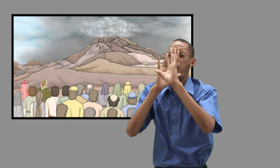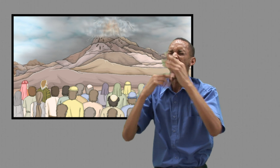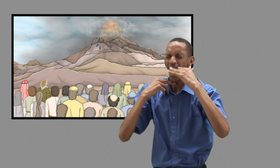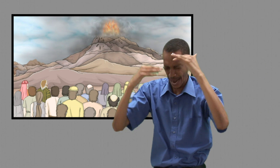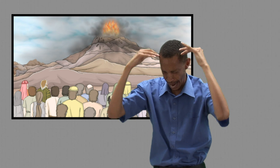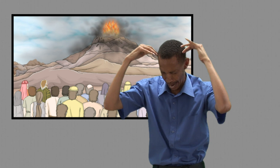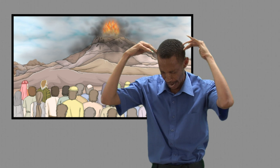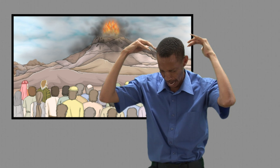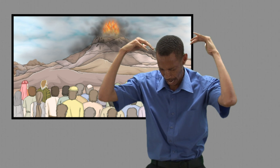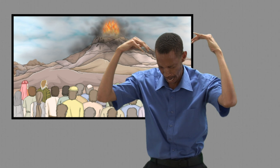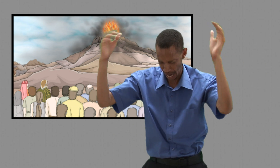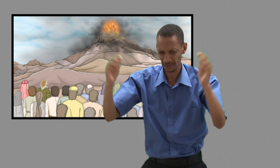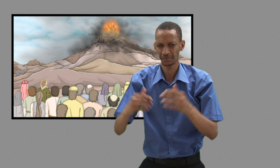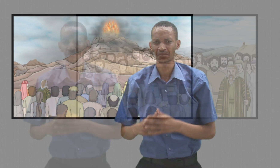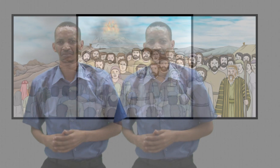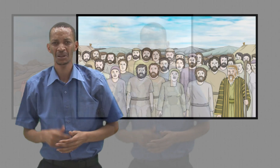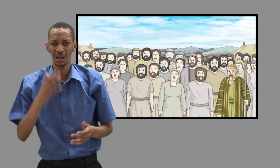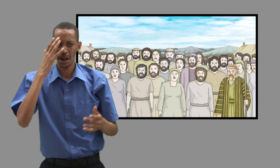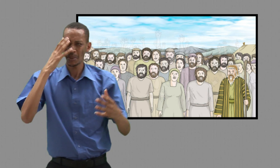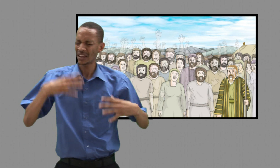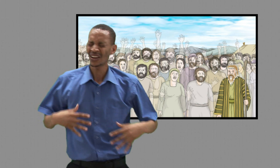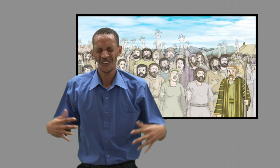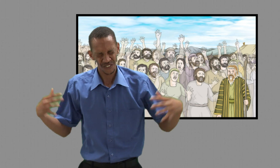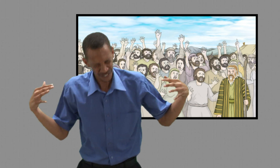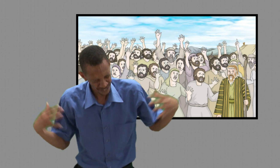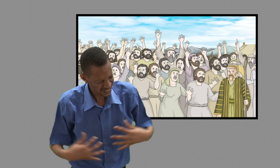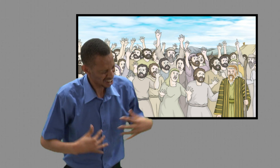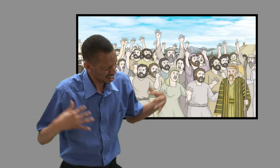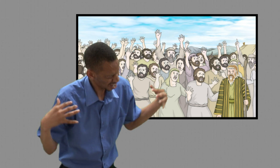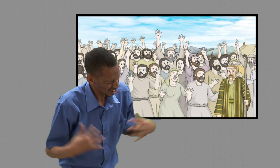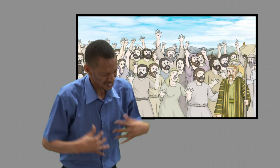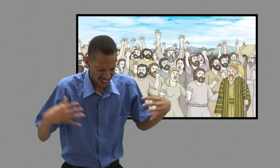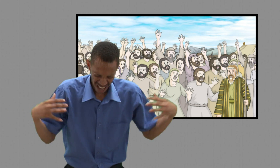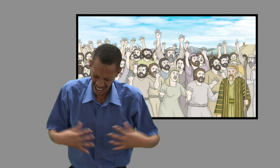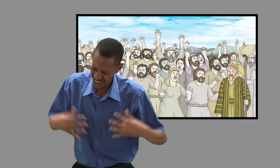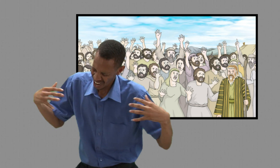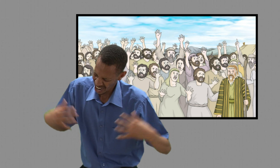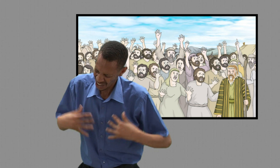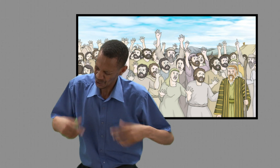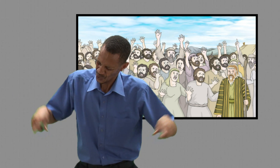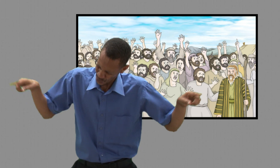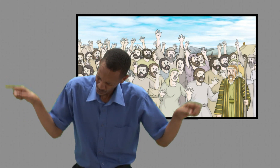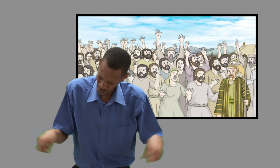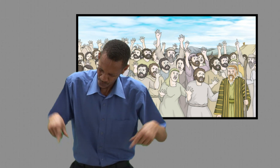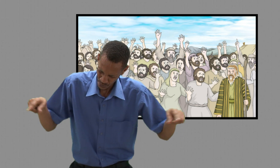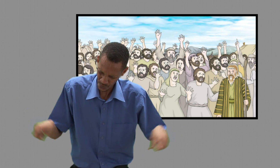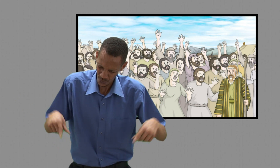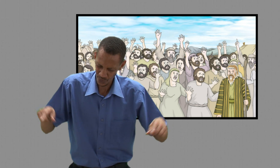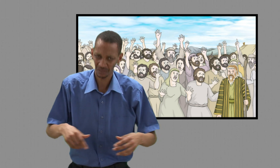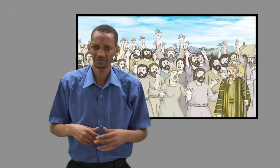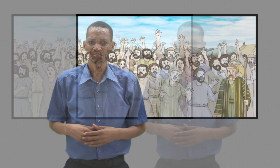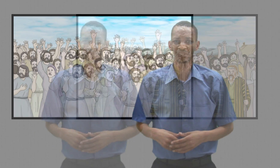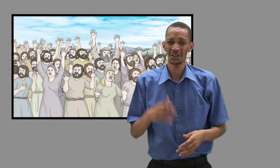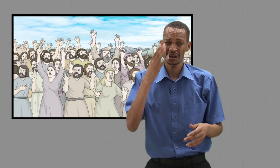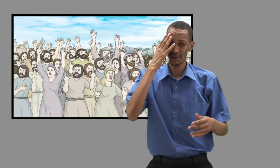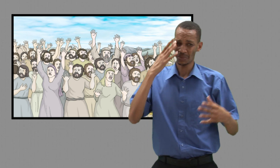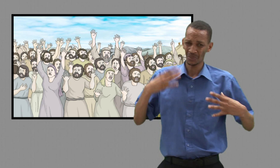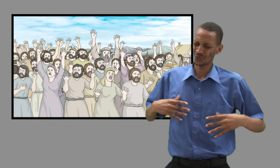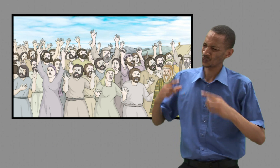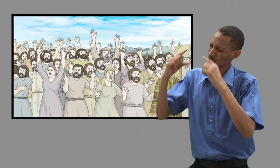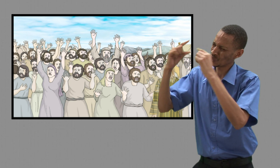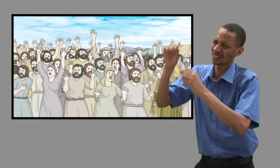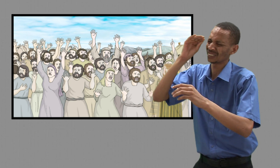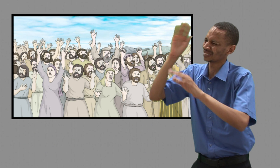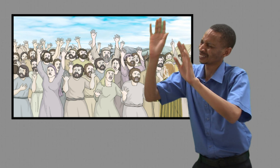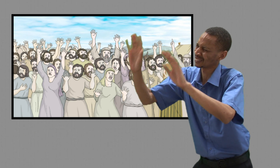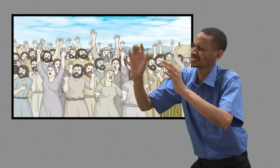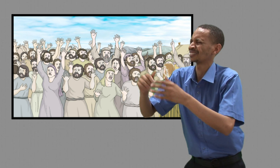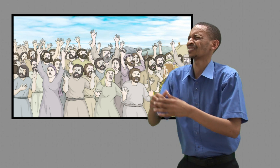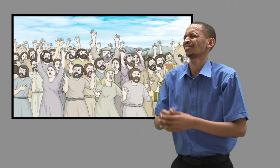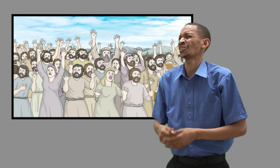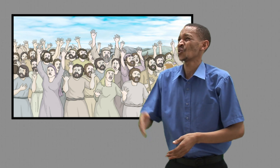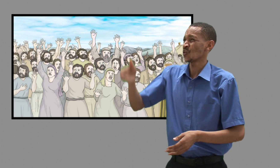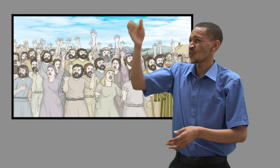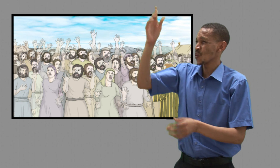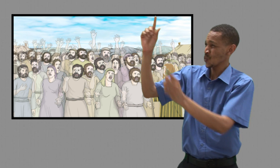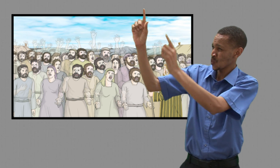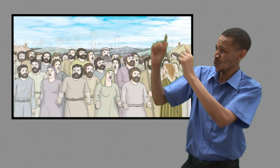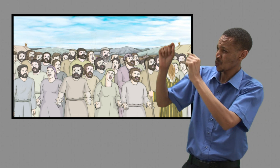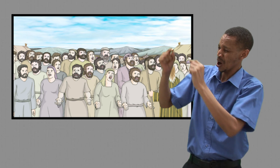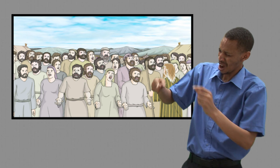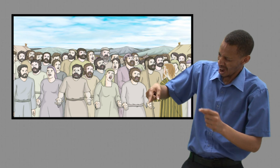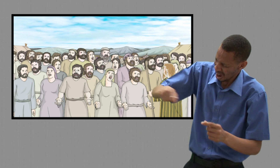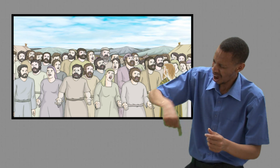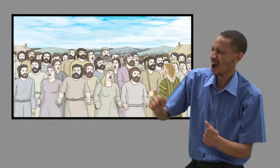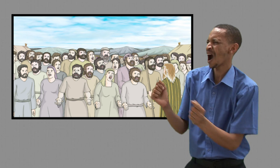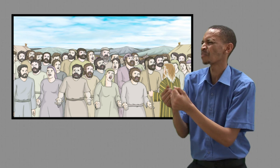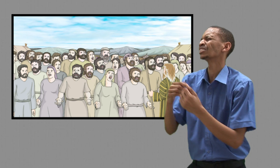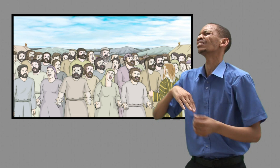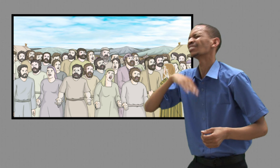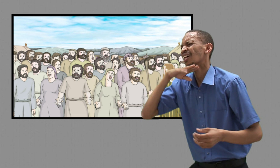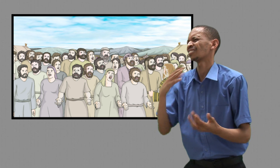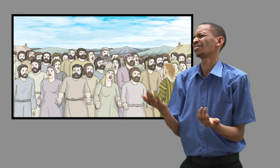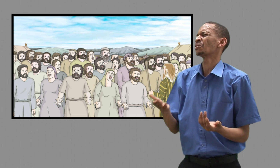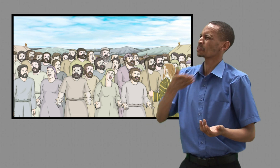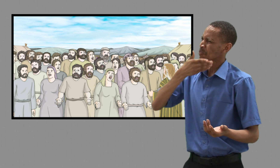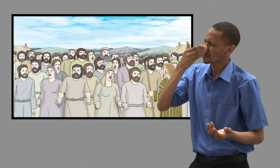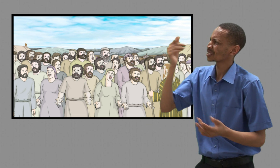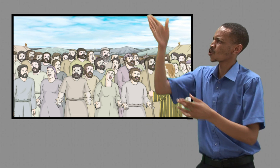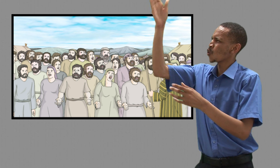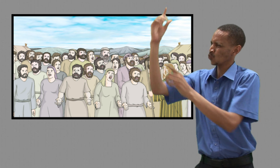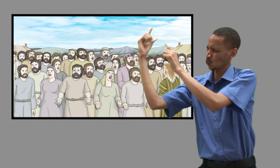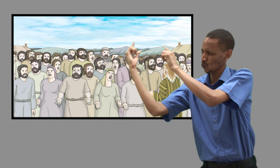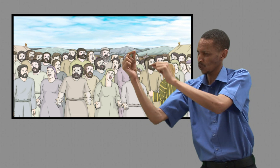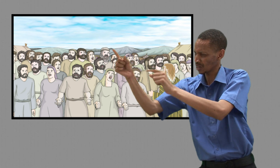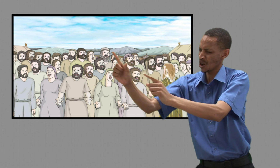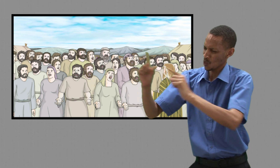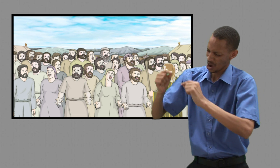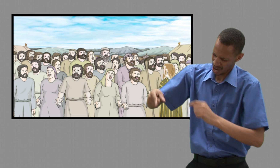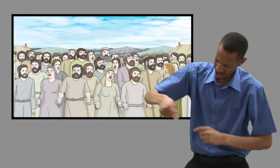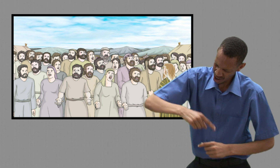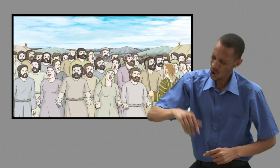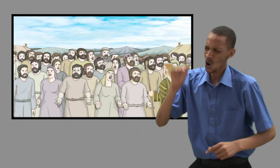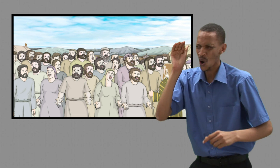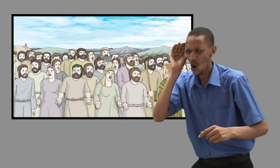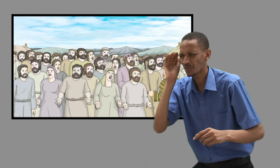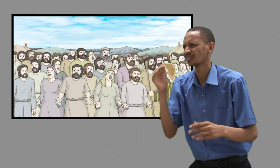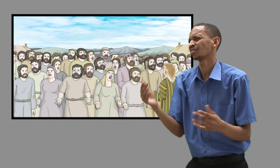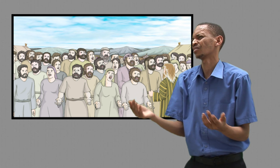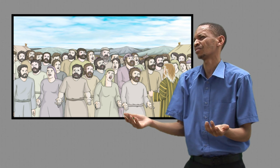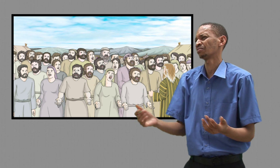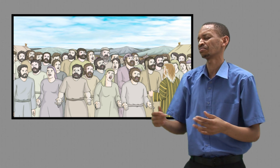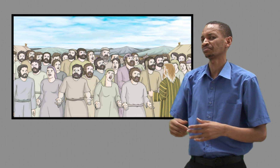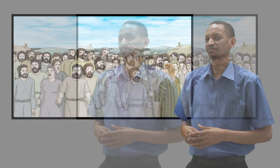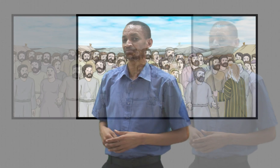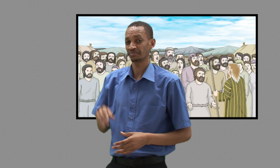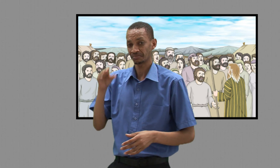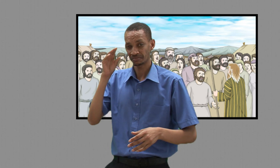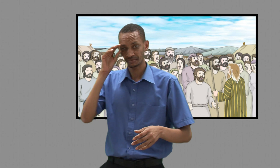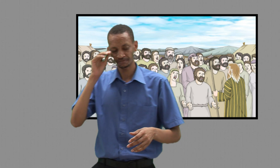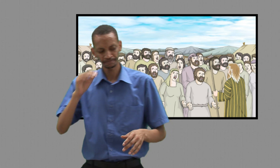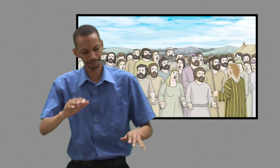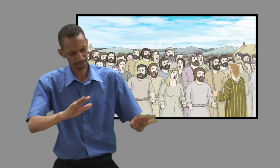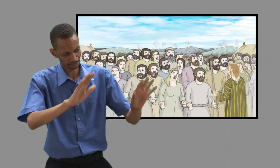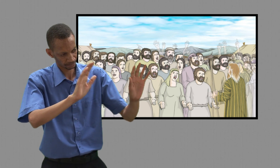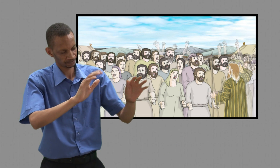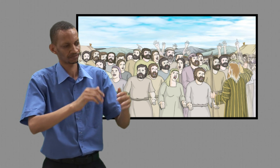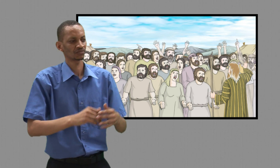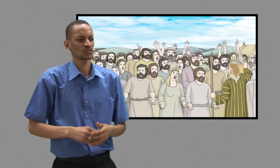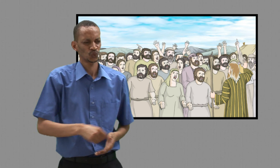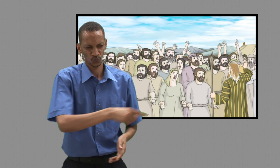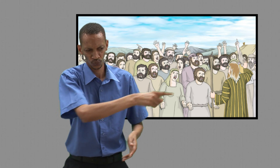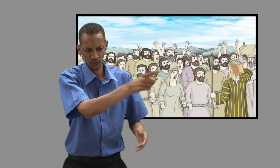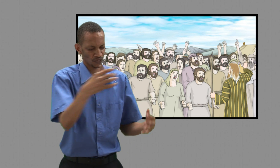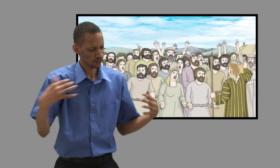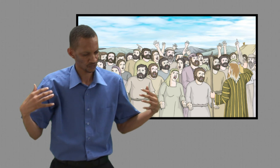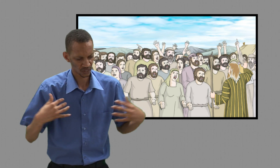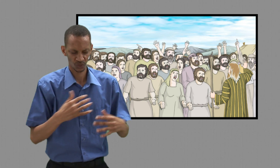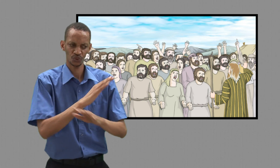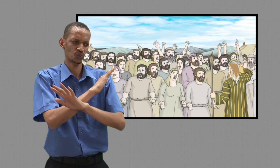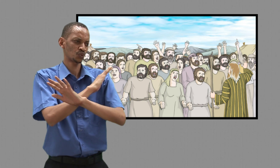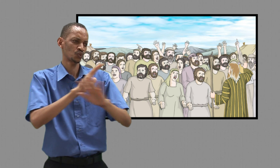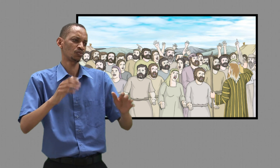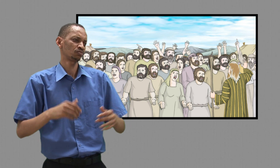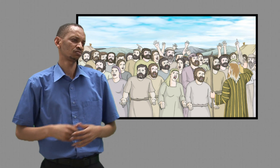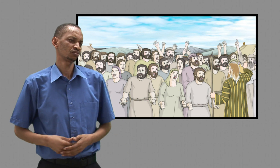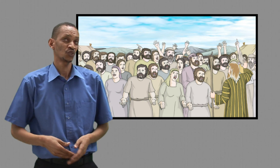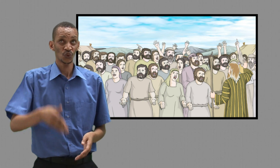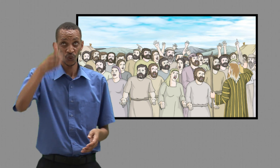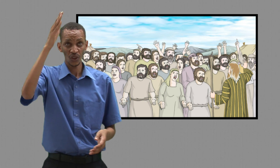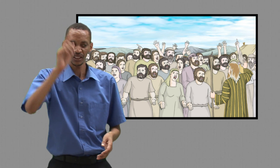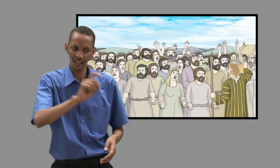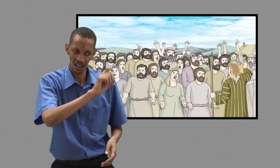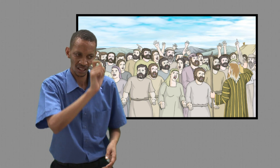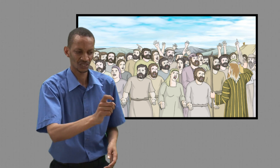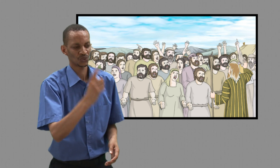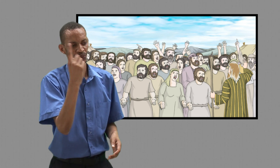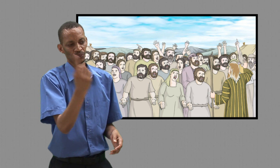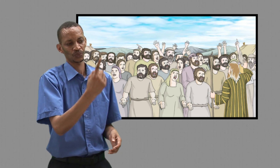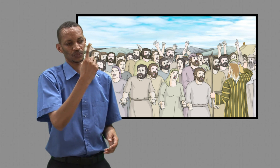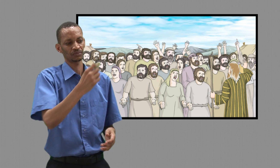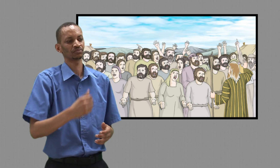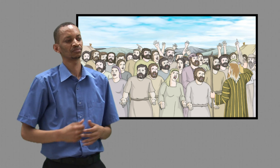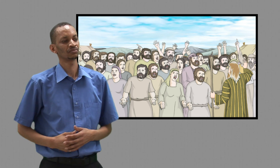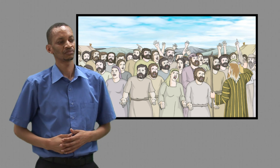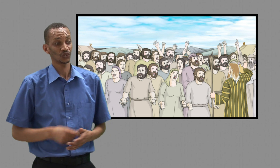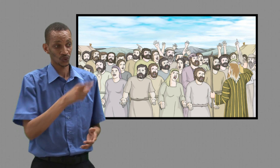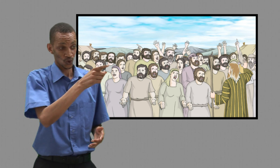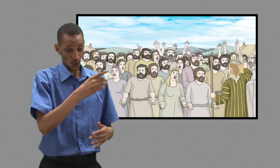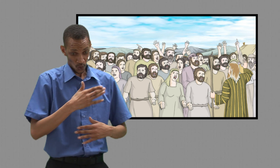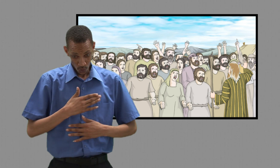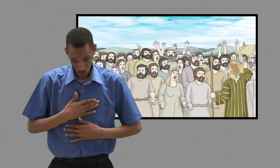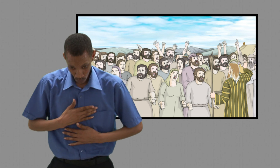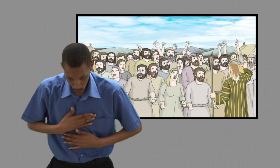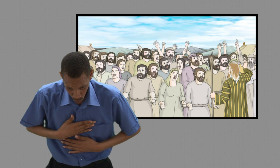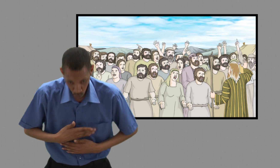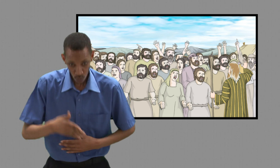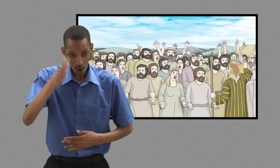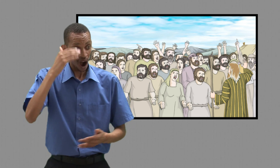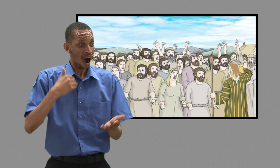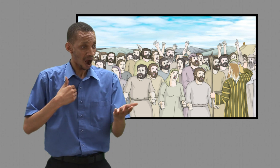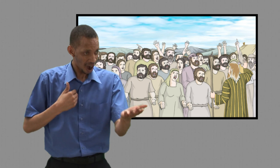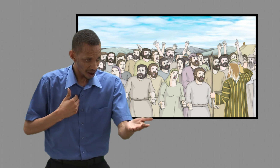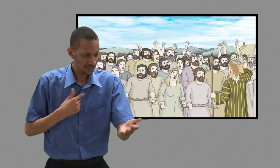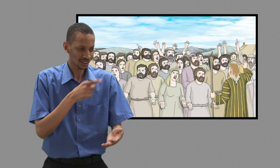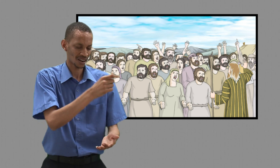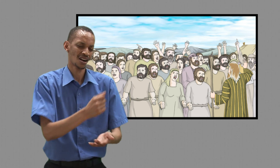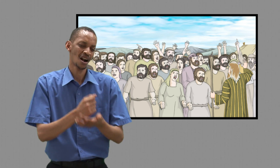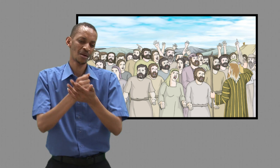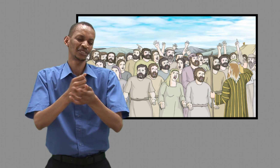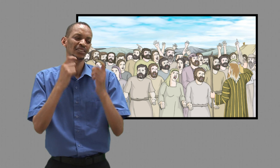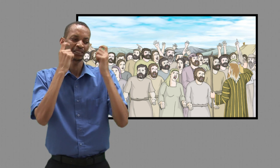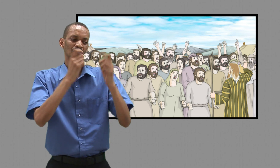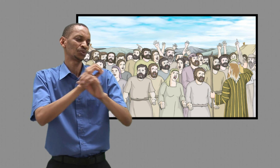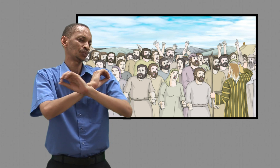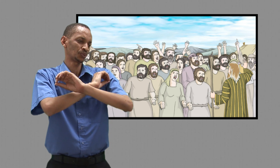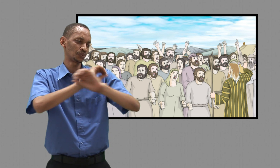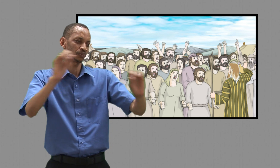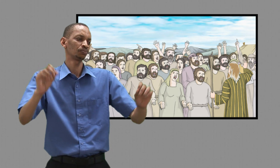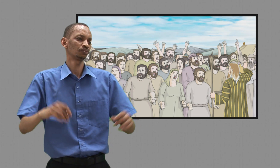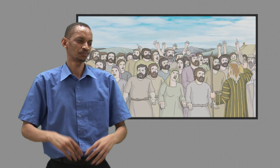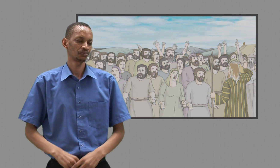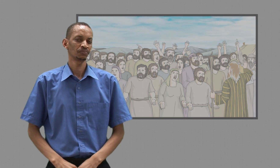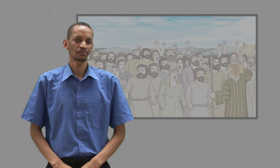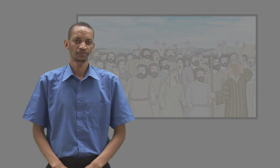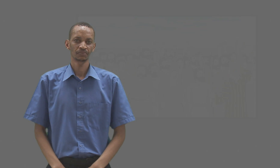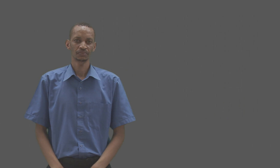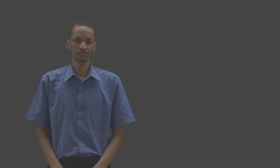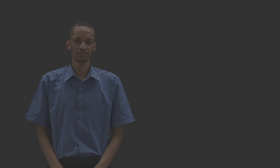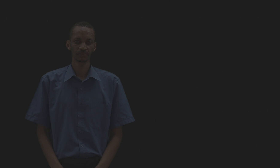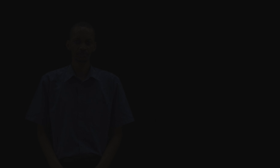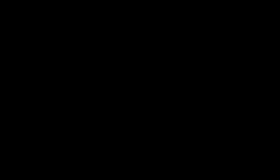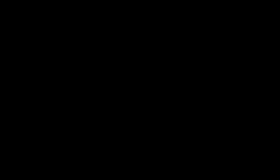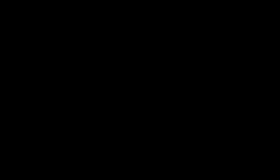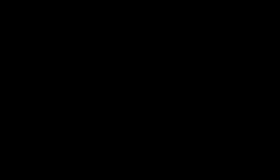“Speak to us yourself and we will listen,” they said to Moses. “But do not let God speak to us, or we will die.” “Do not be afraid,” Moses replied. “For God has come to test you, so that the fear of Him may be before you, to keep you from sinning.”